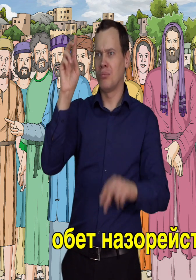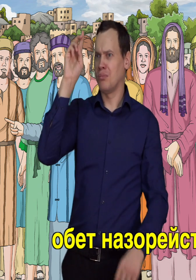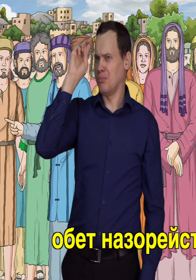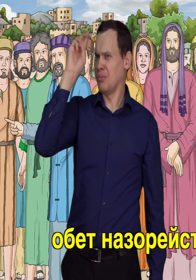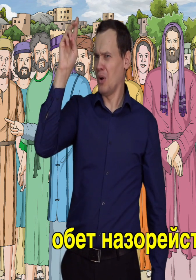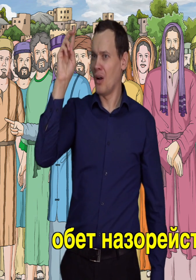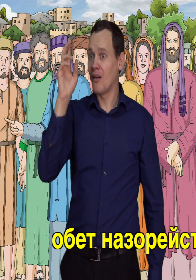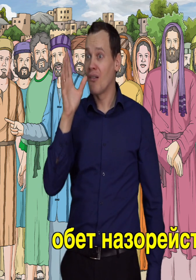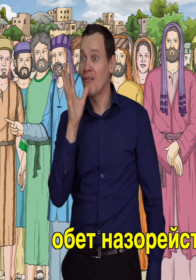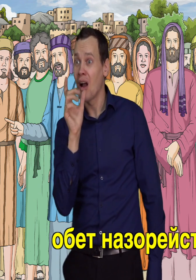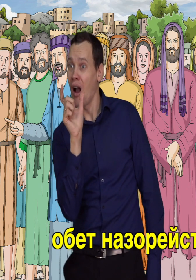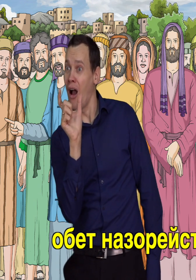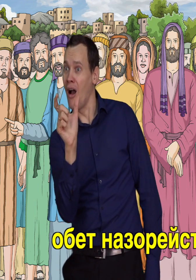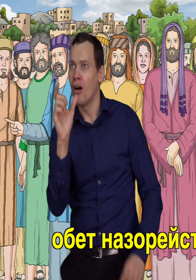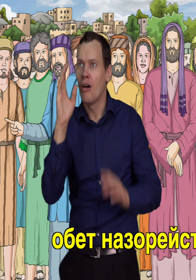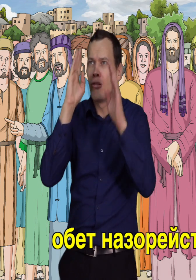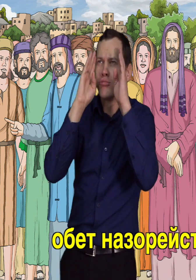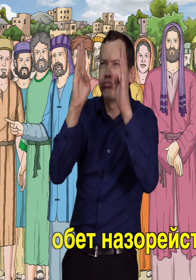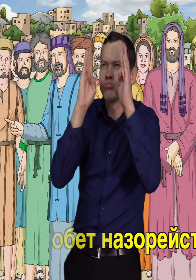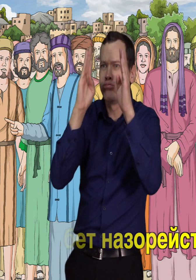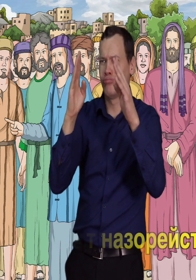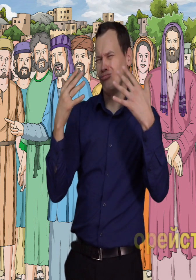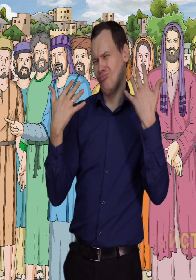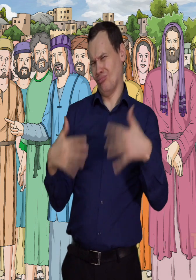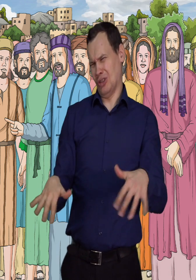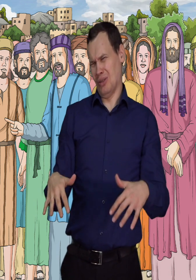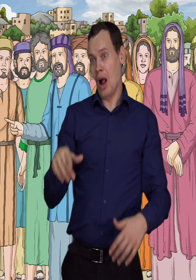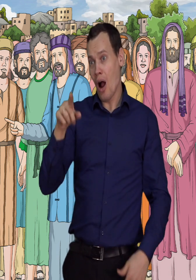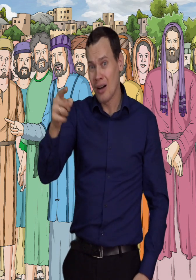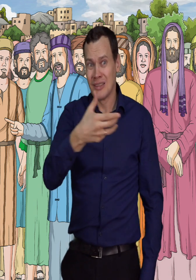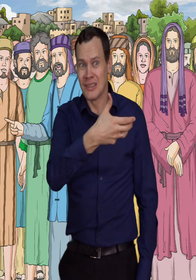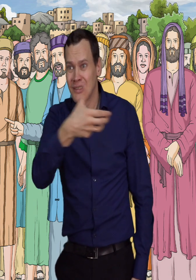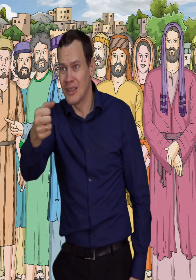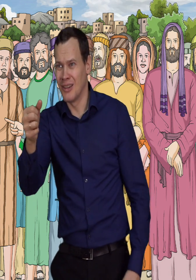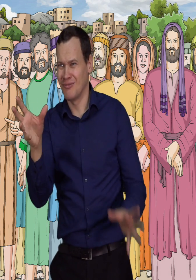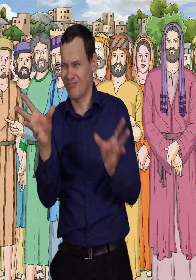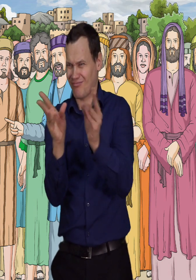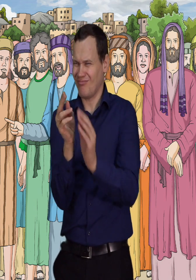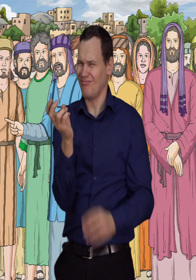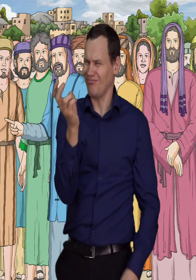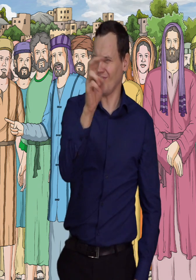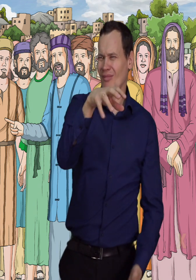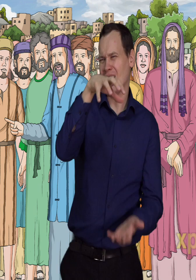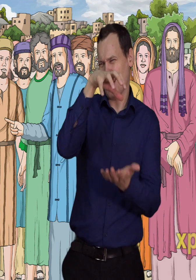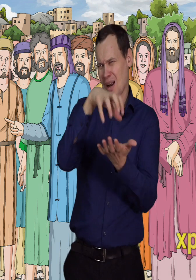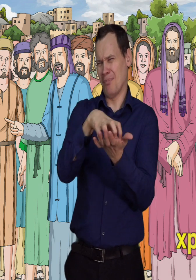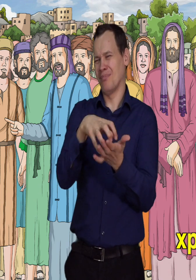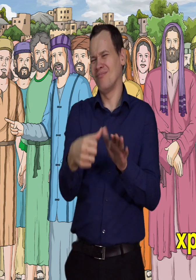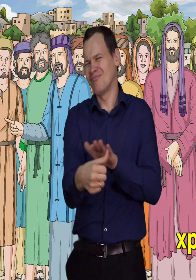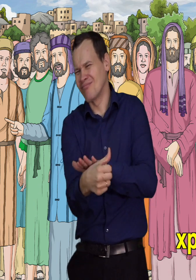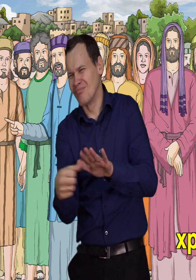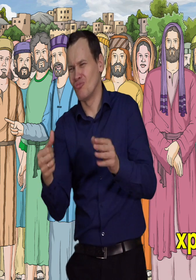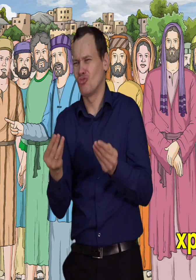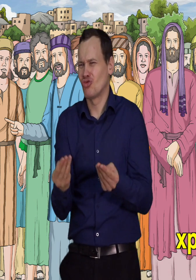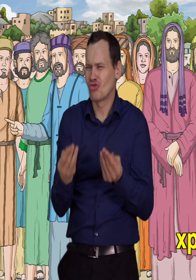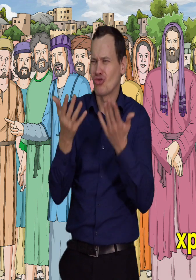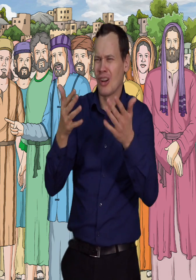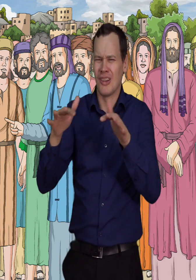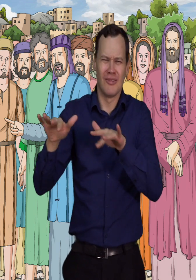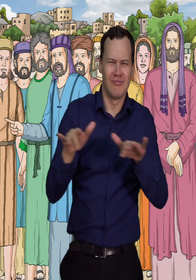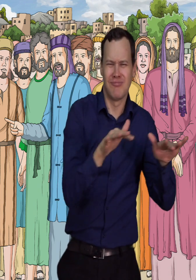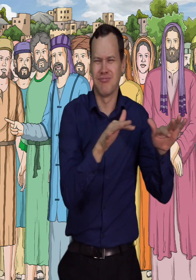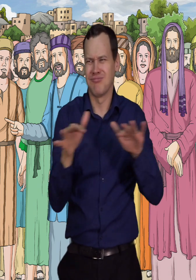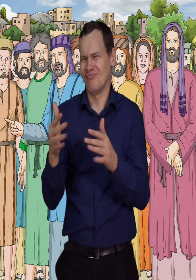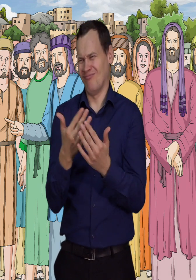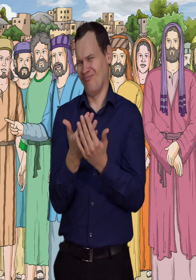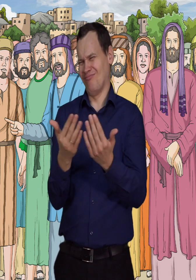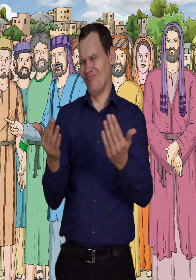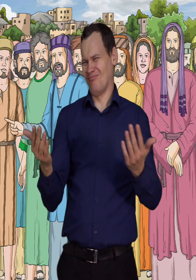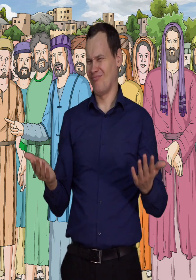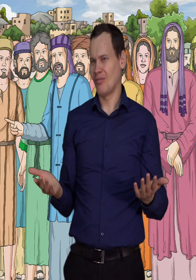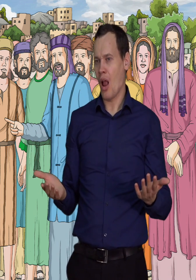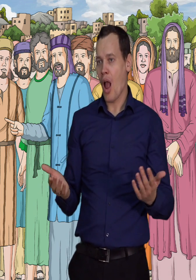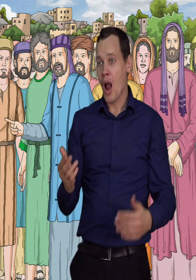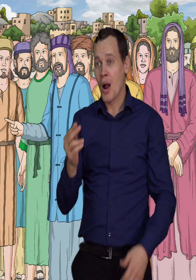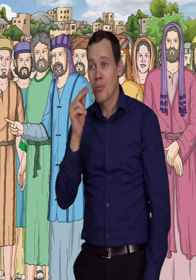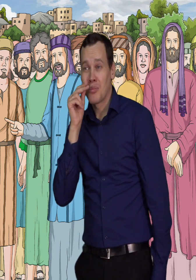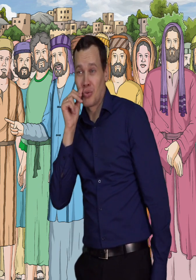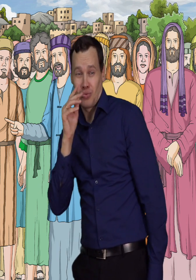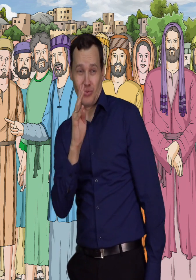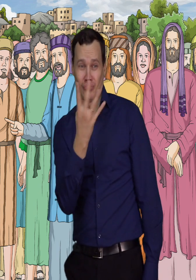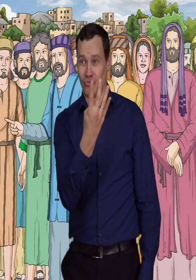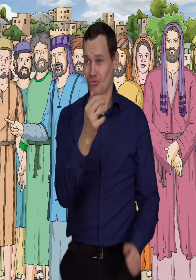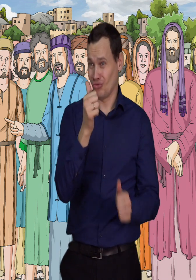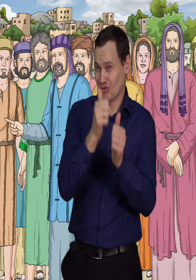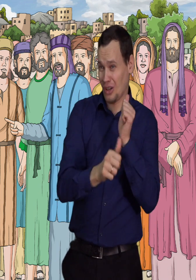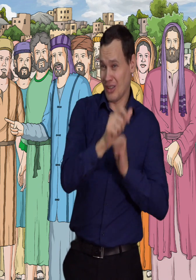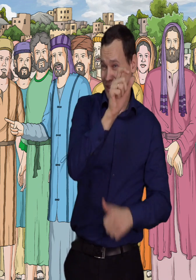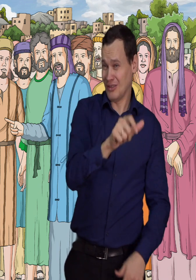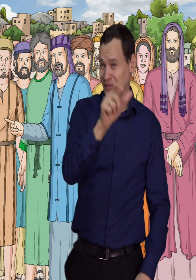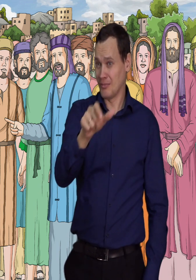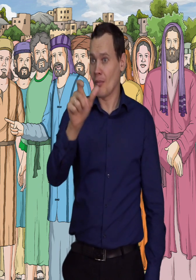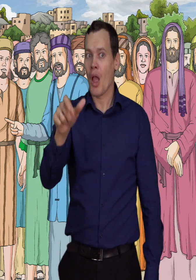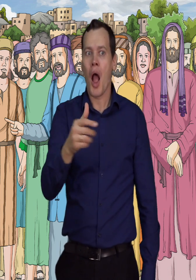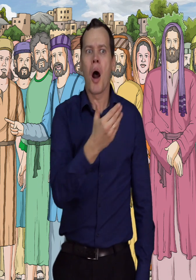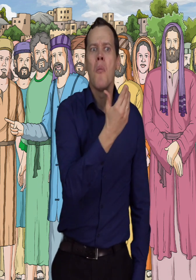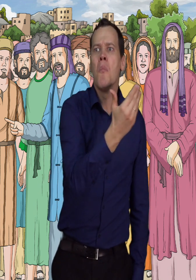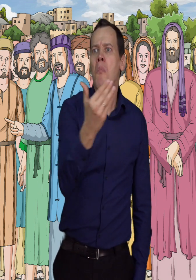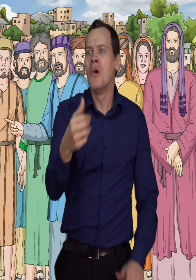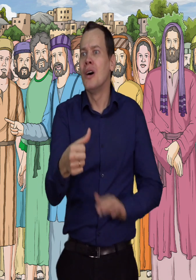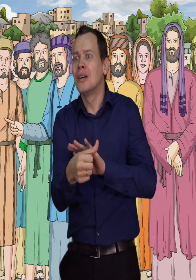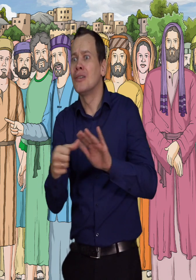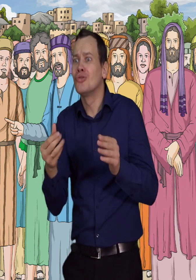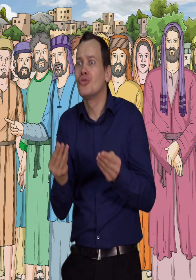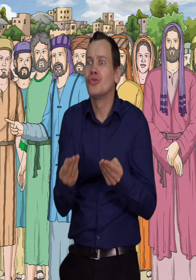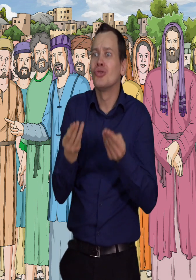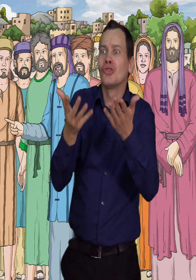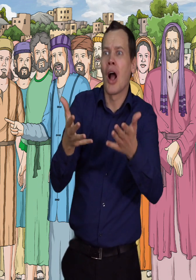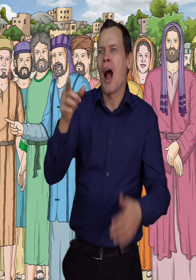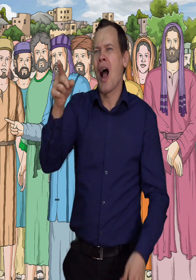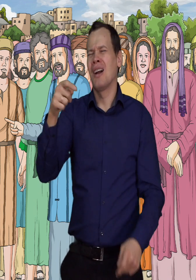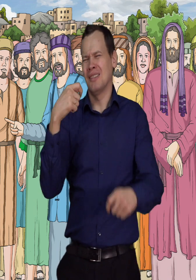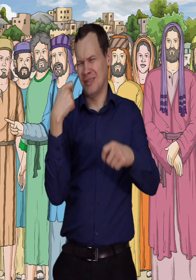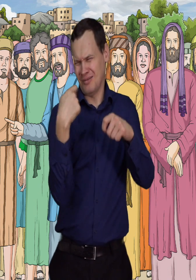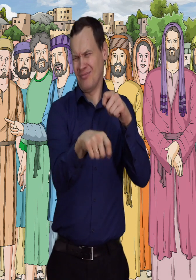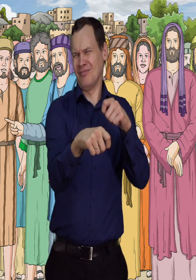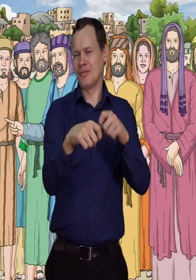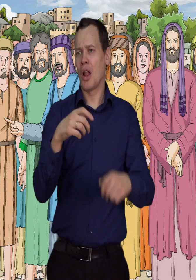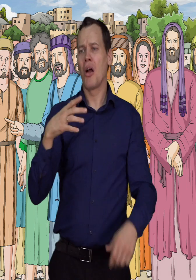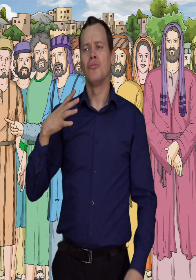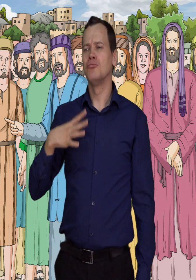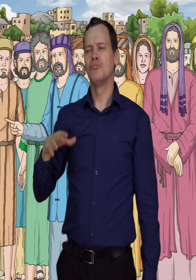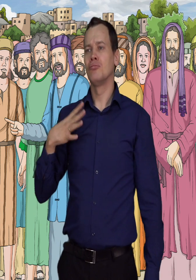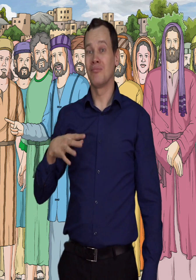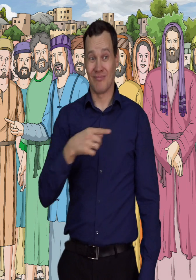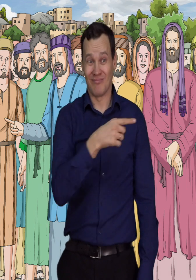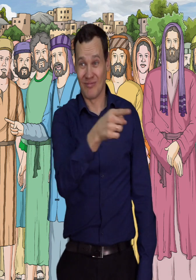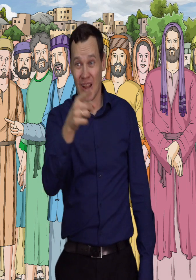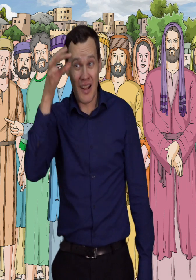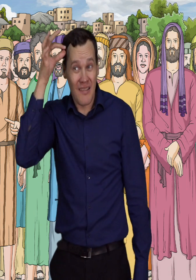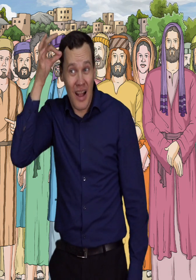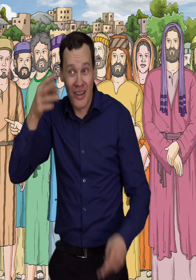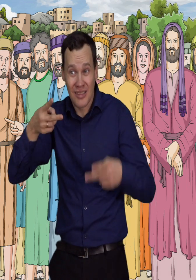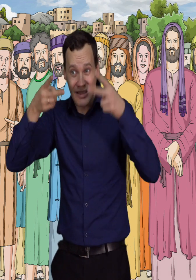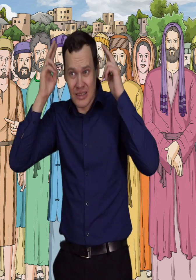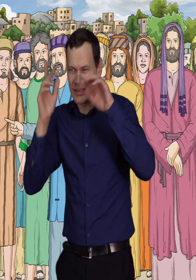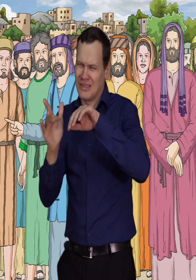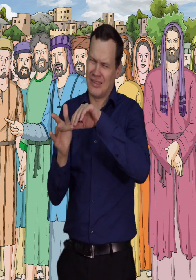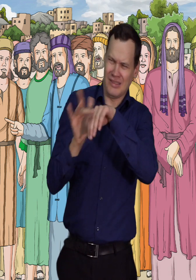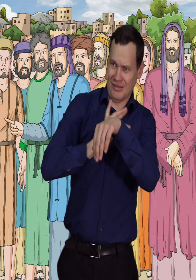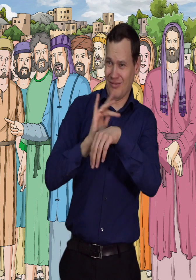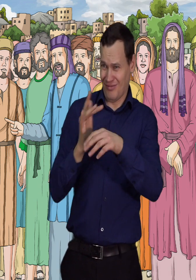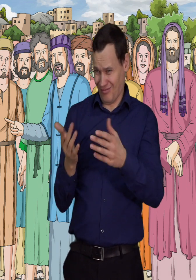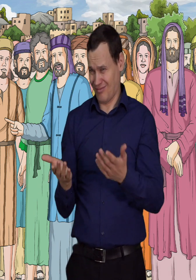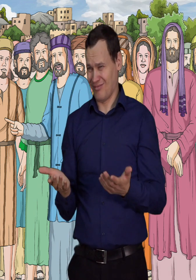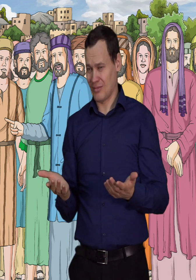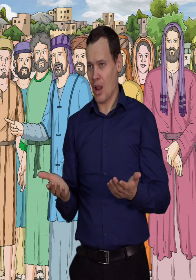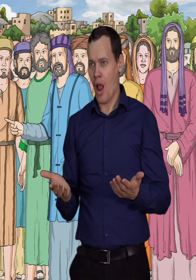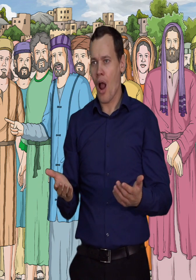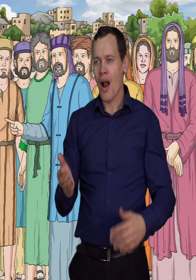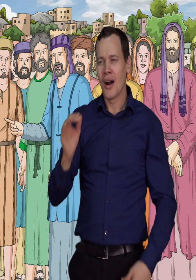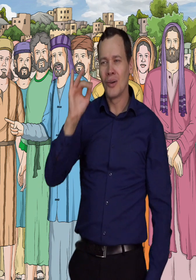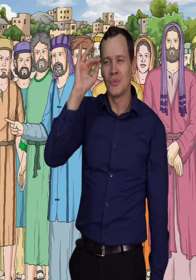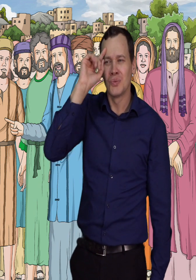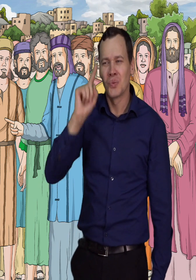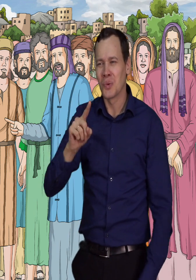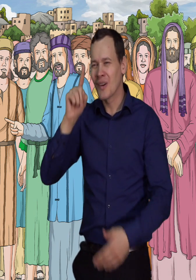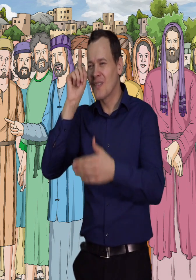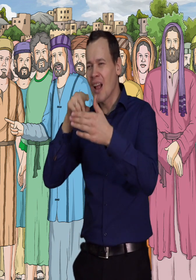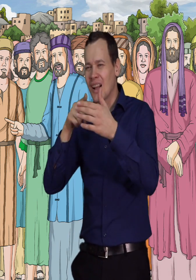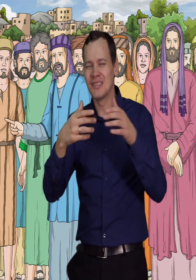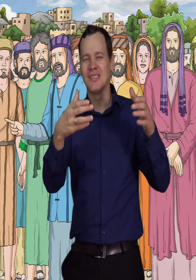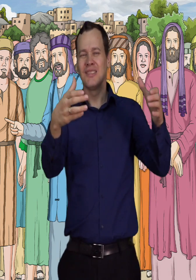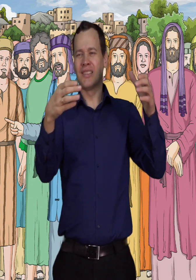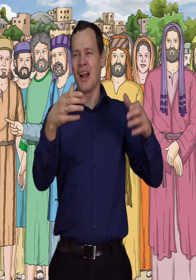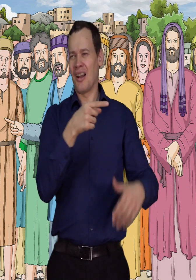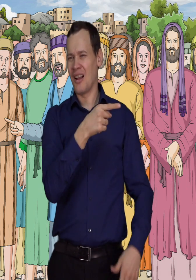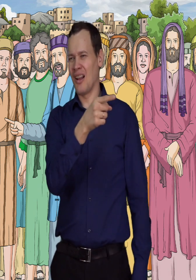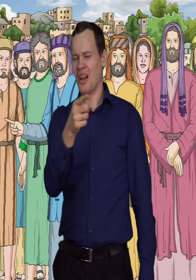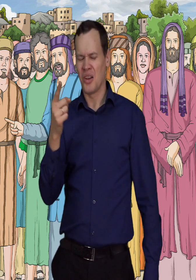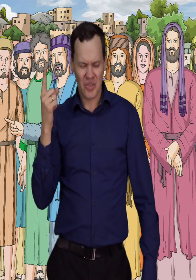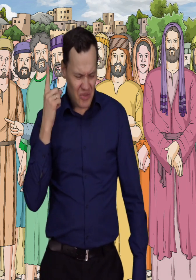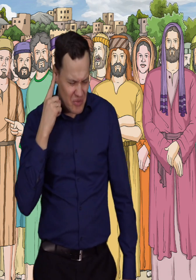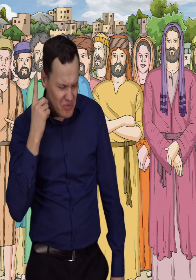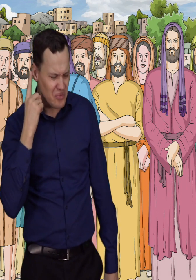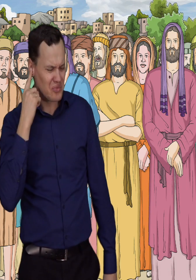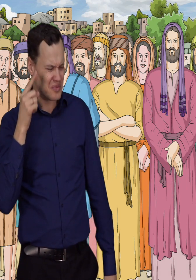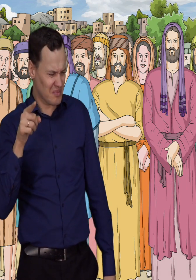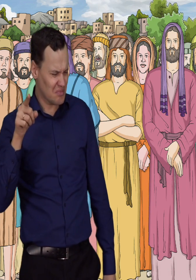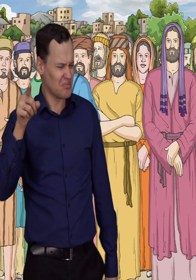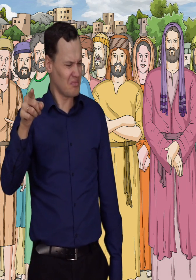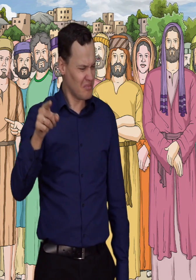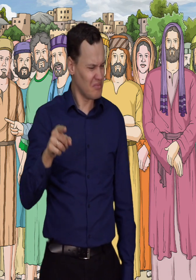Take these men, purify yourself along with them, and pay their expenses so they can have their heads shaved.